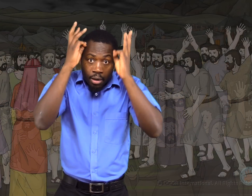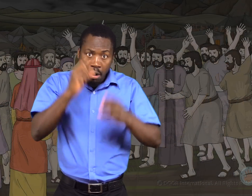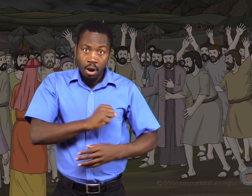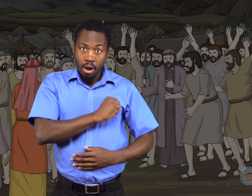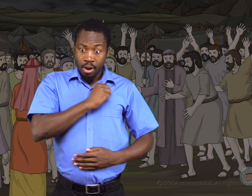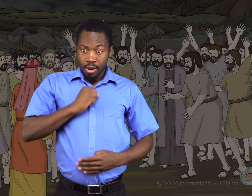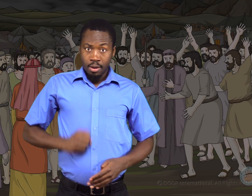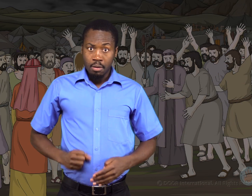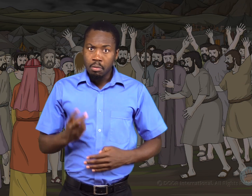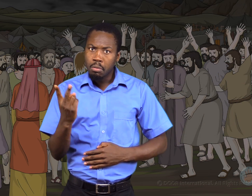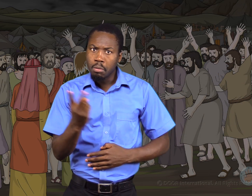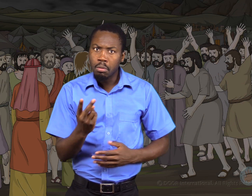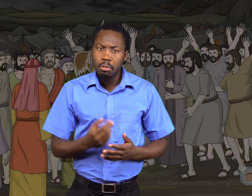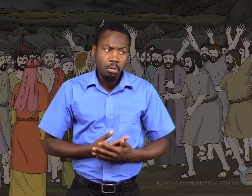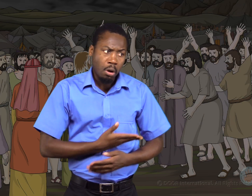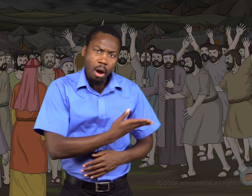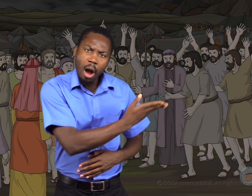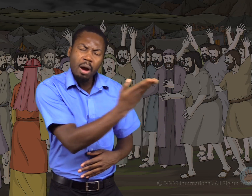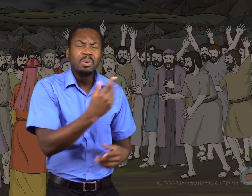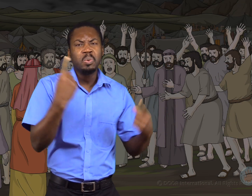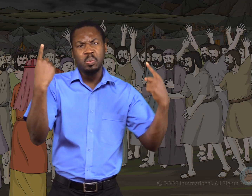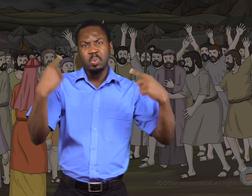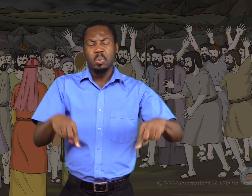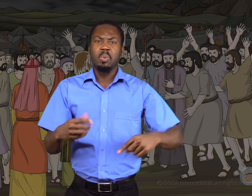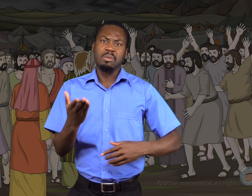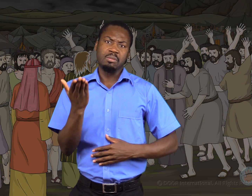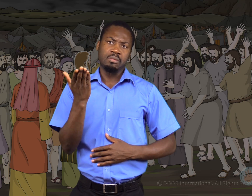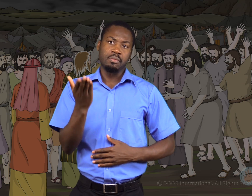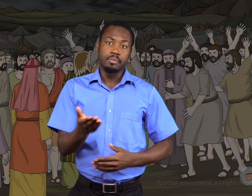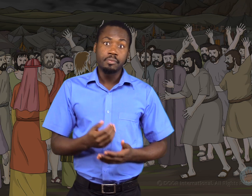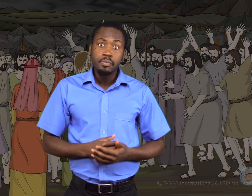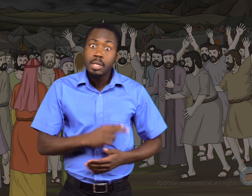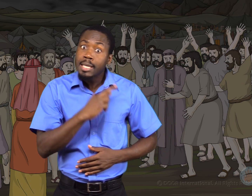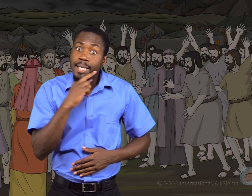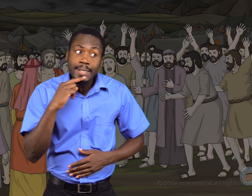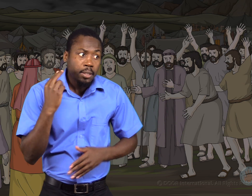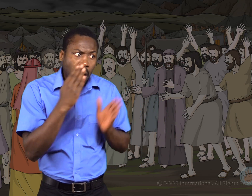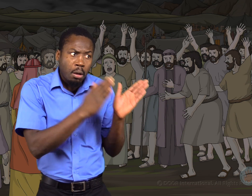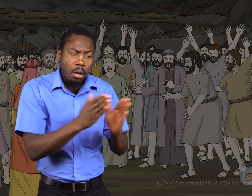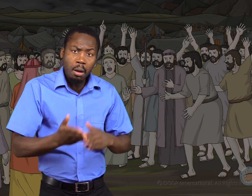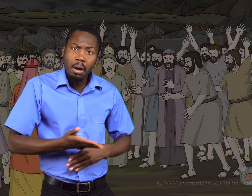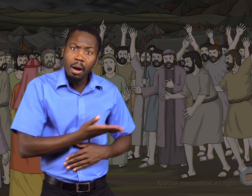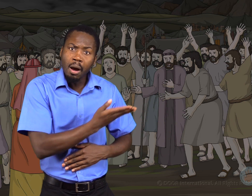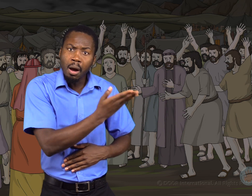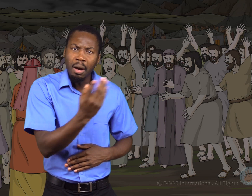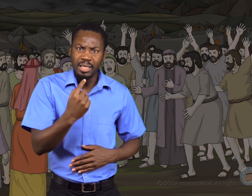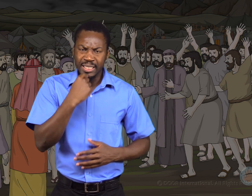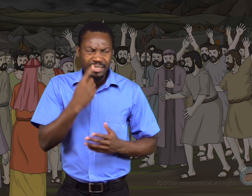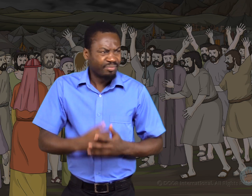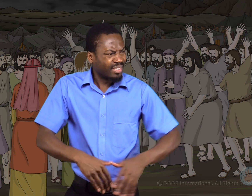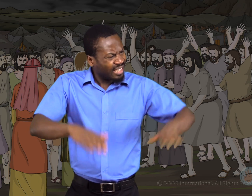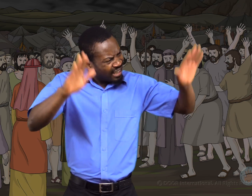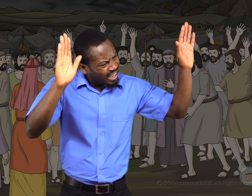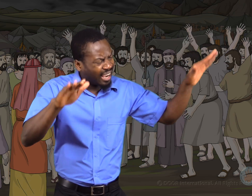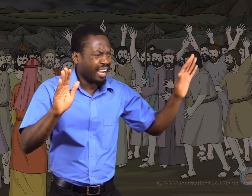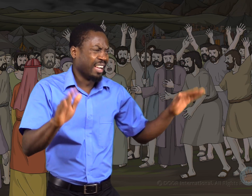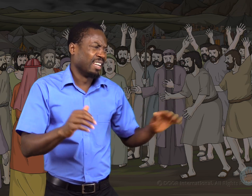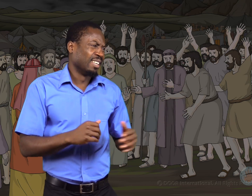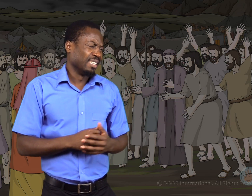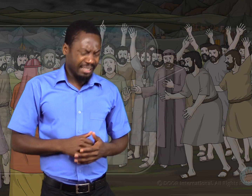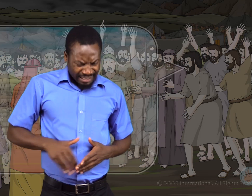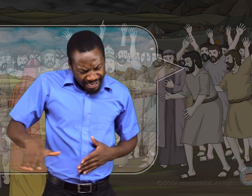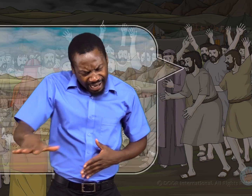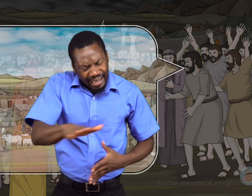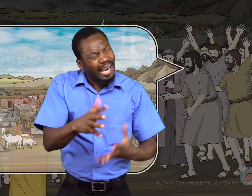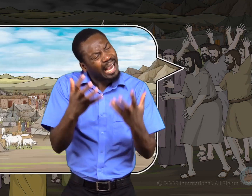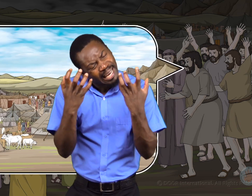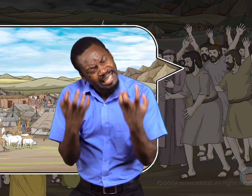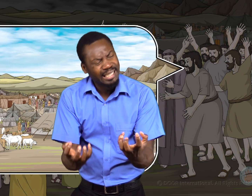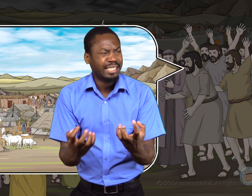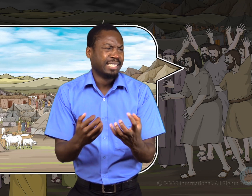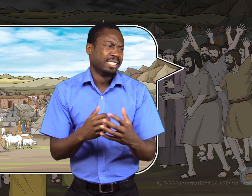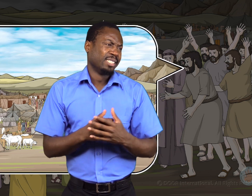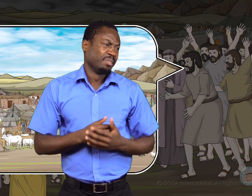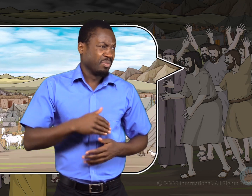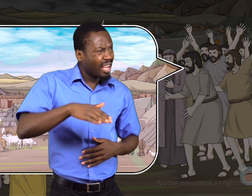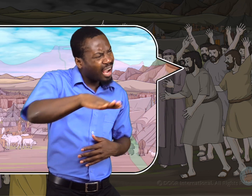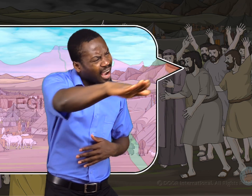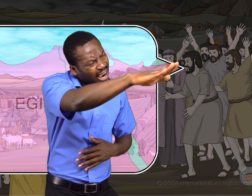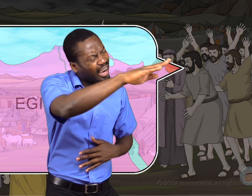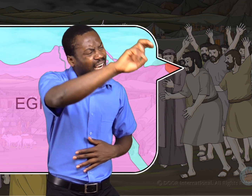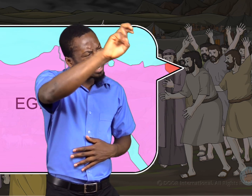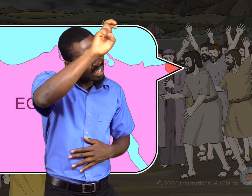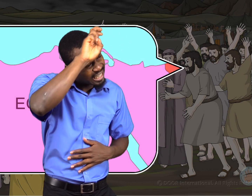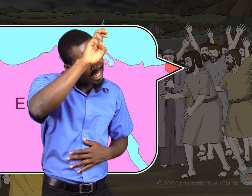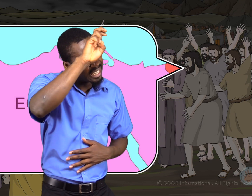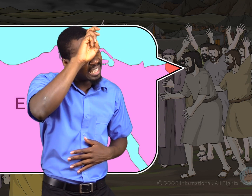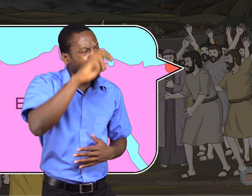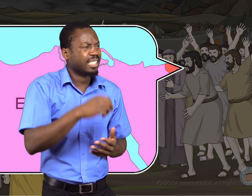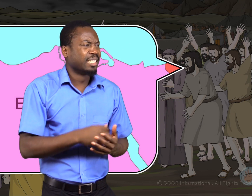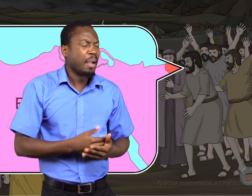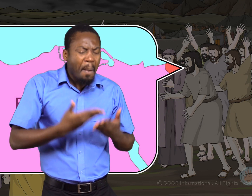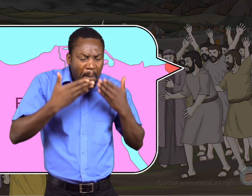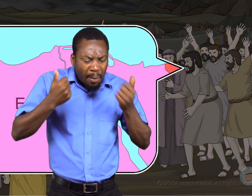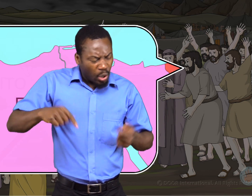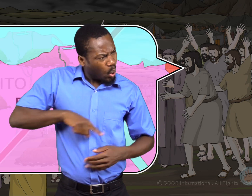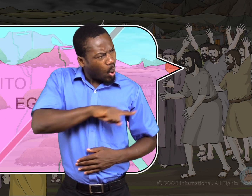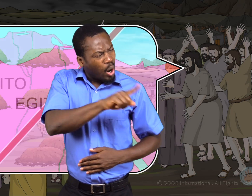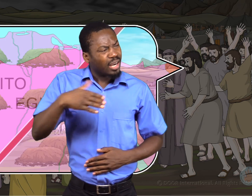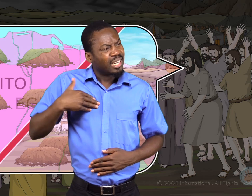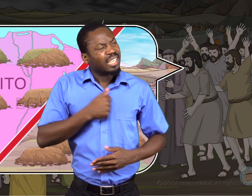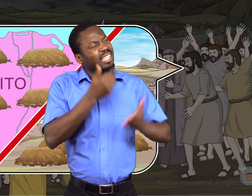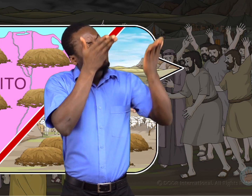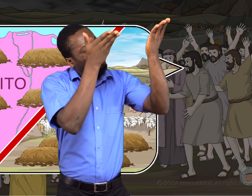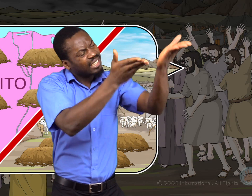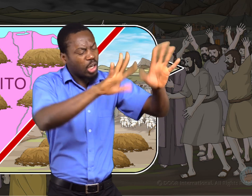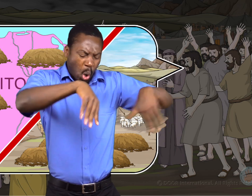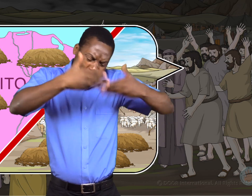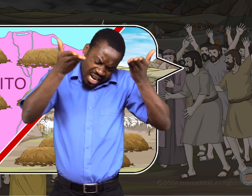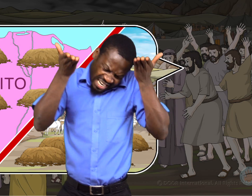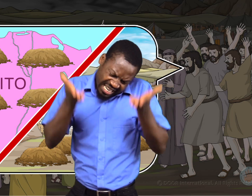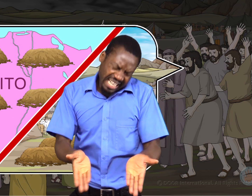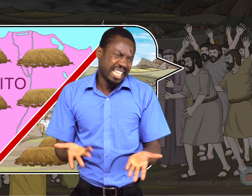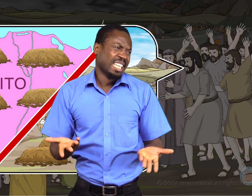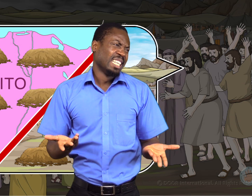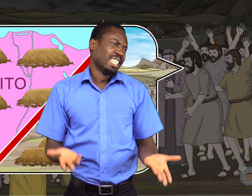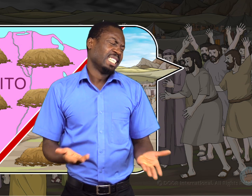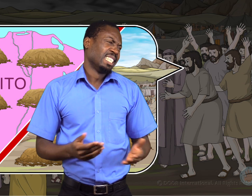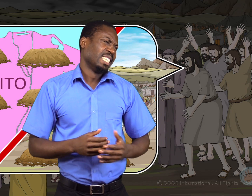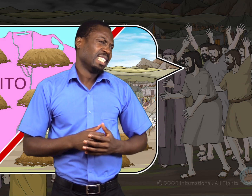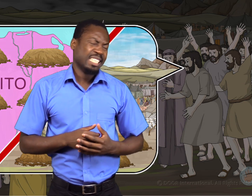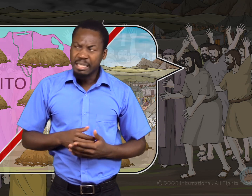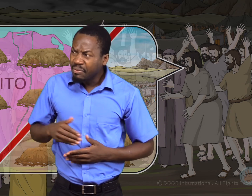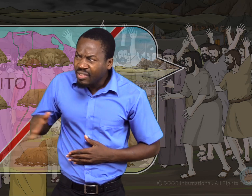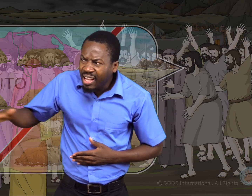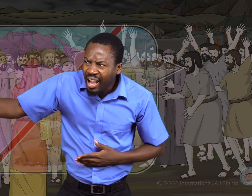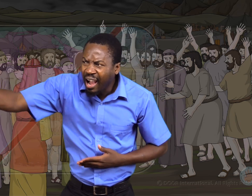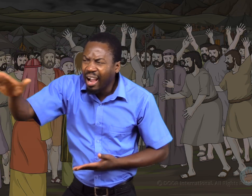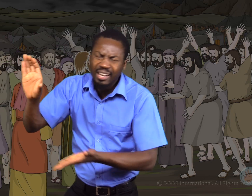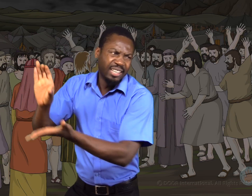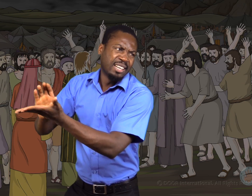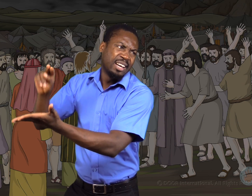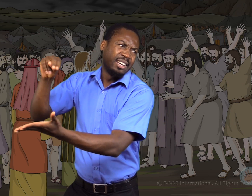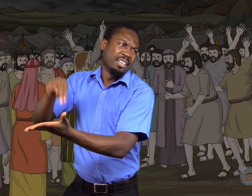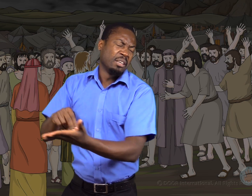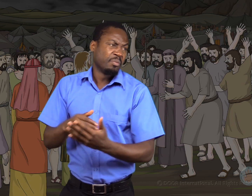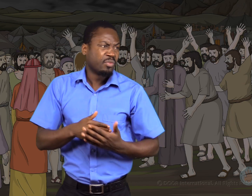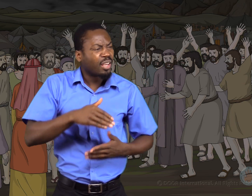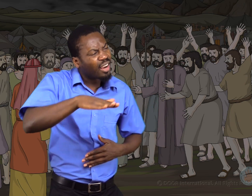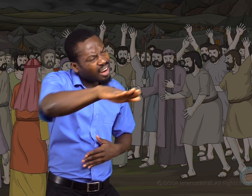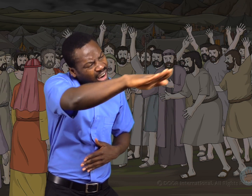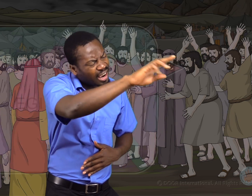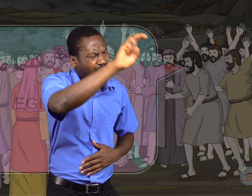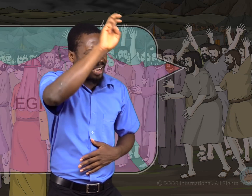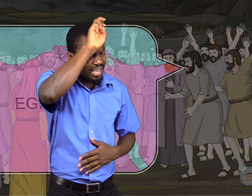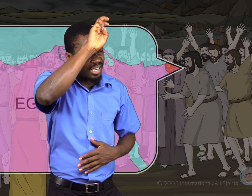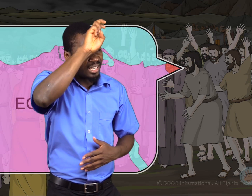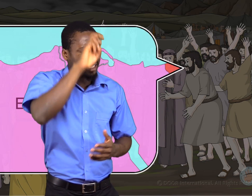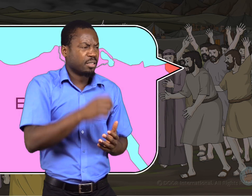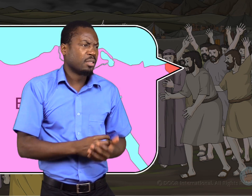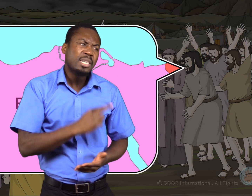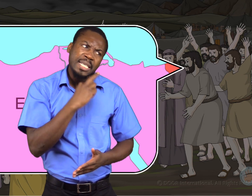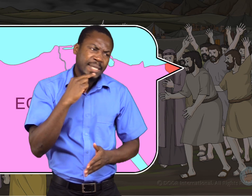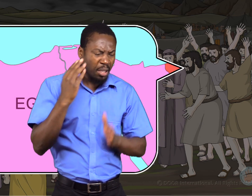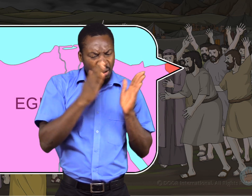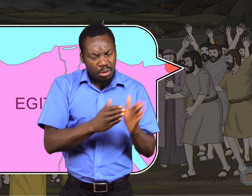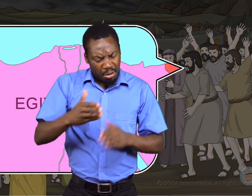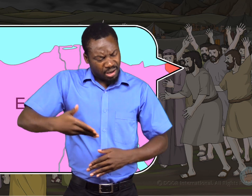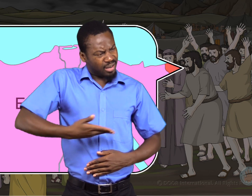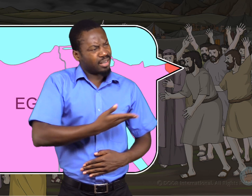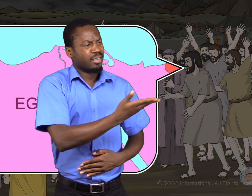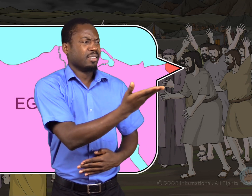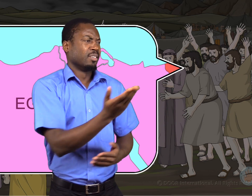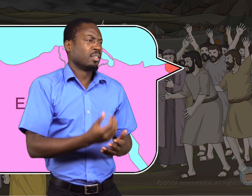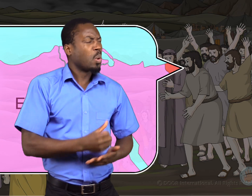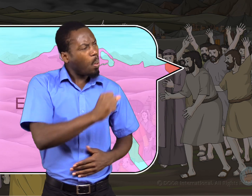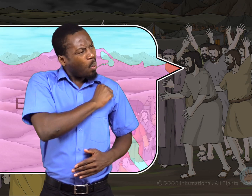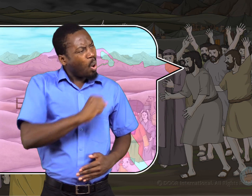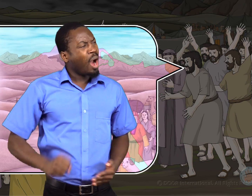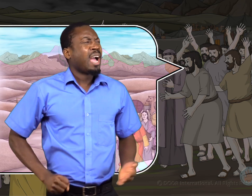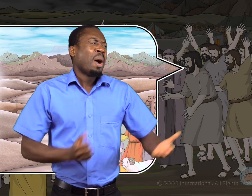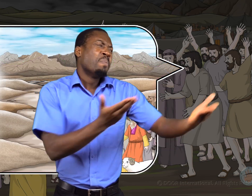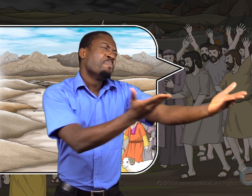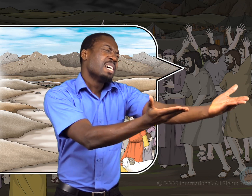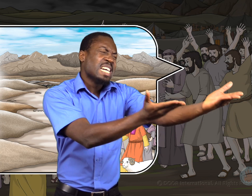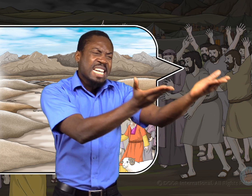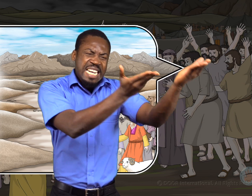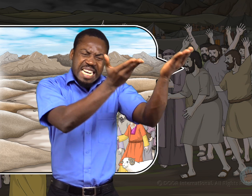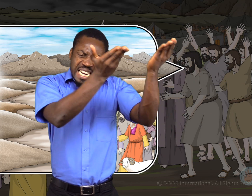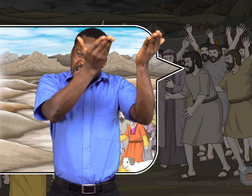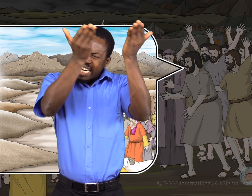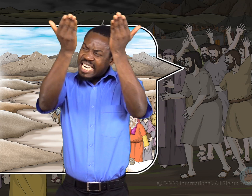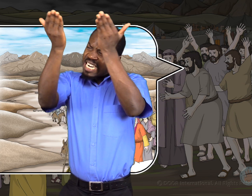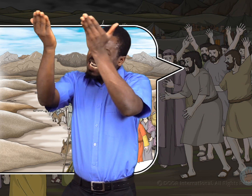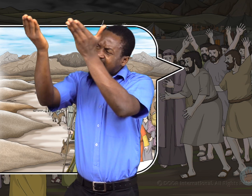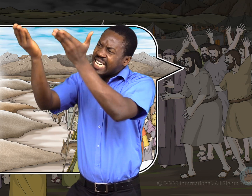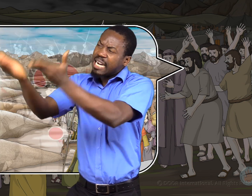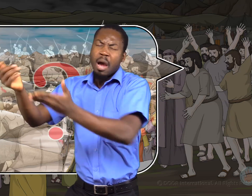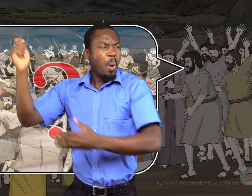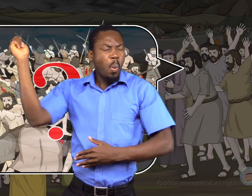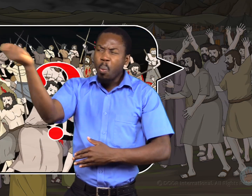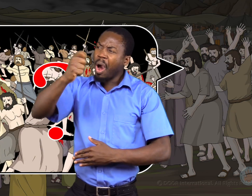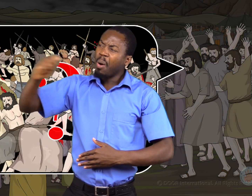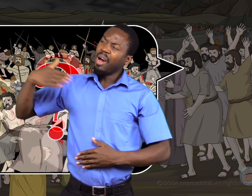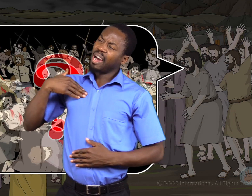All the Israelites grumbled against Moses and Aaron, and the whole congregation said to them, “If only we had died in the land of Egypt, or if only we had died in this wilderness!